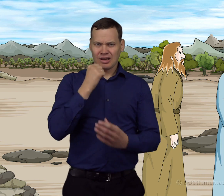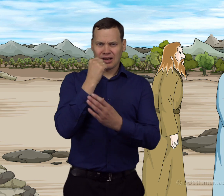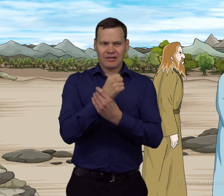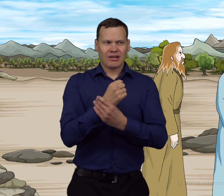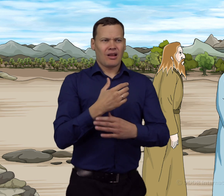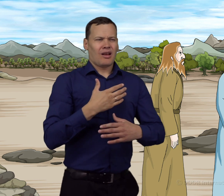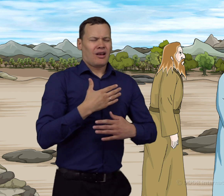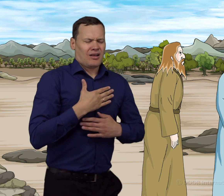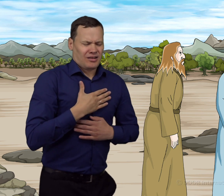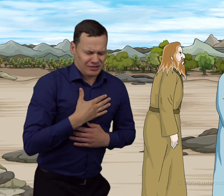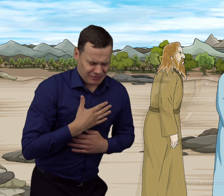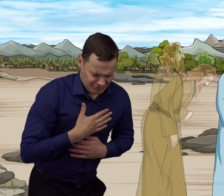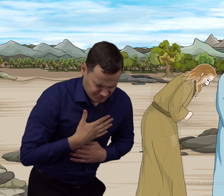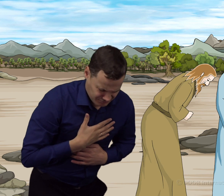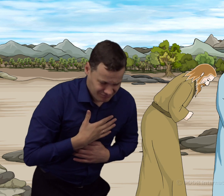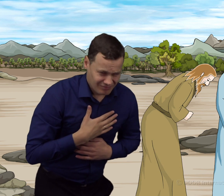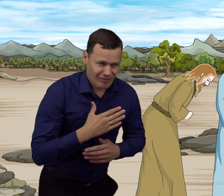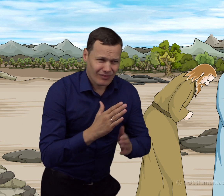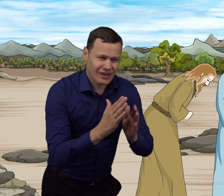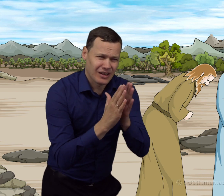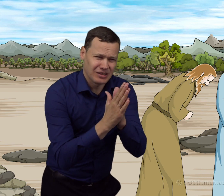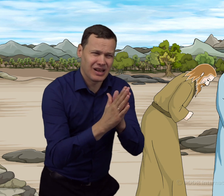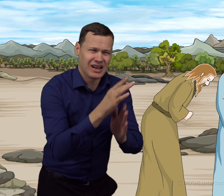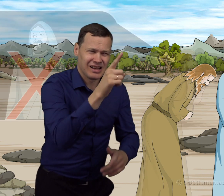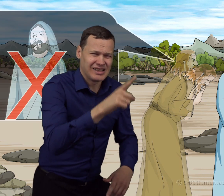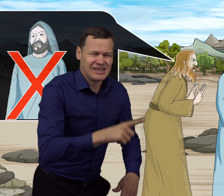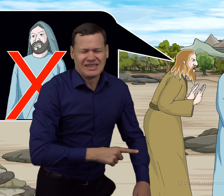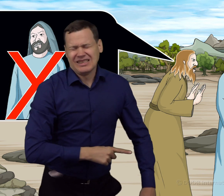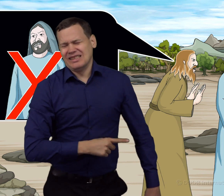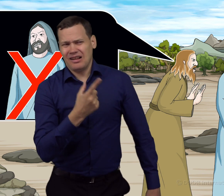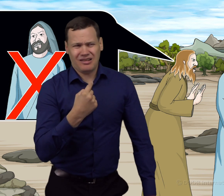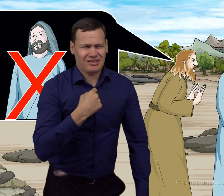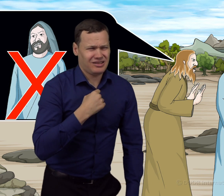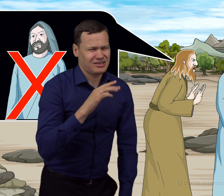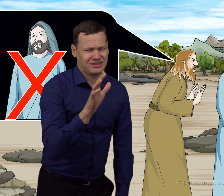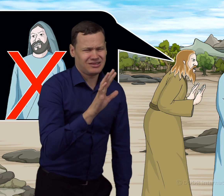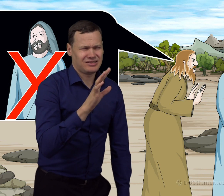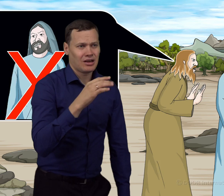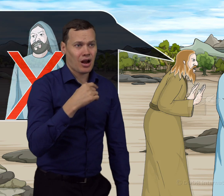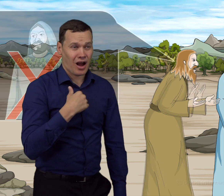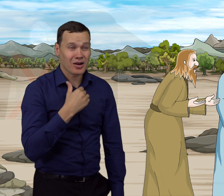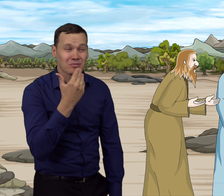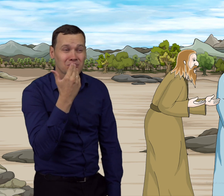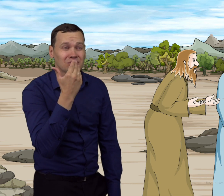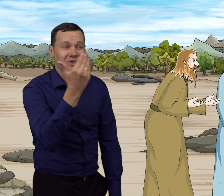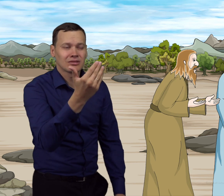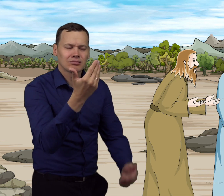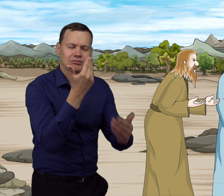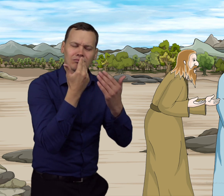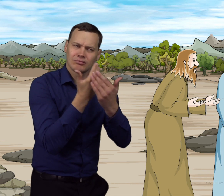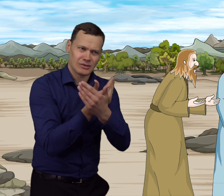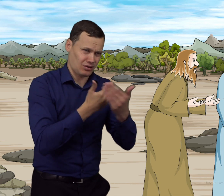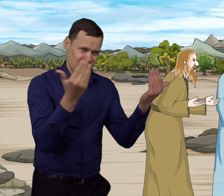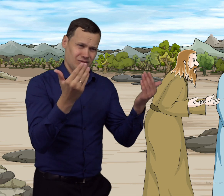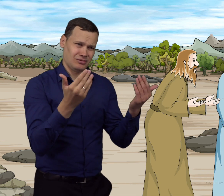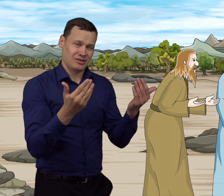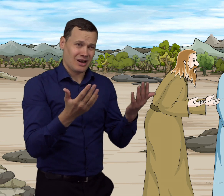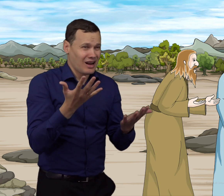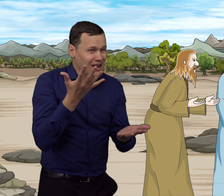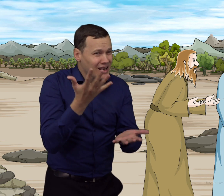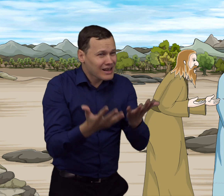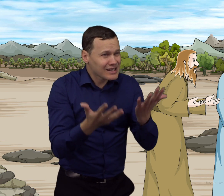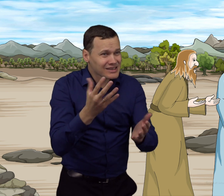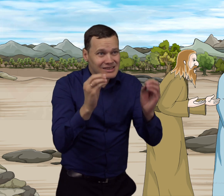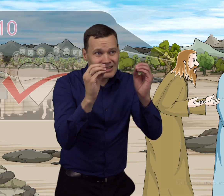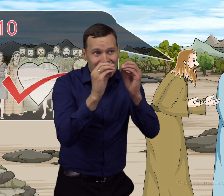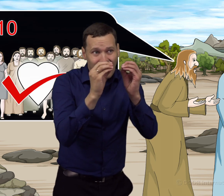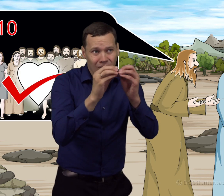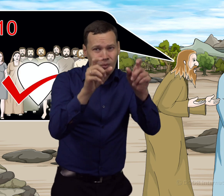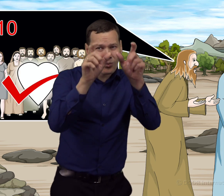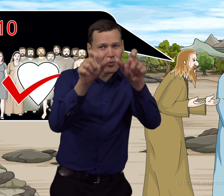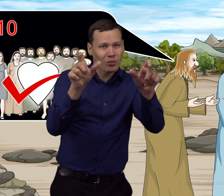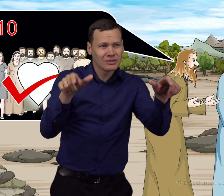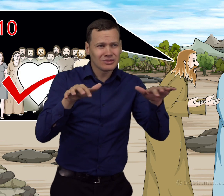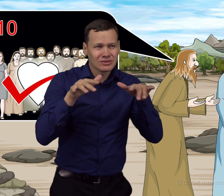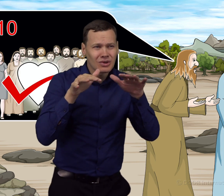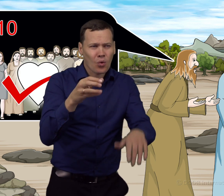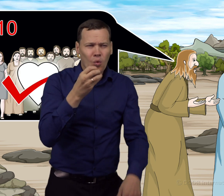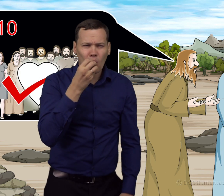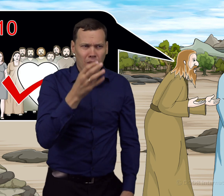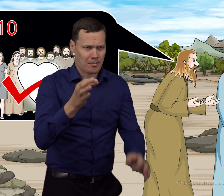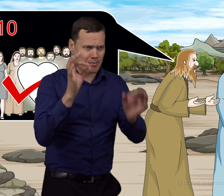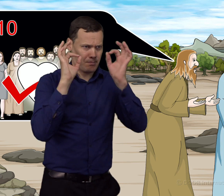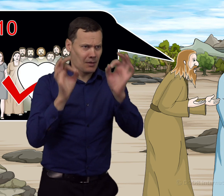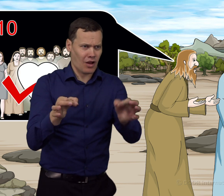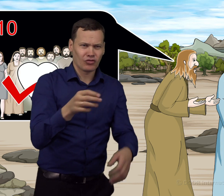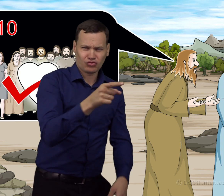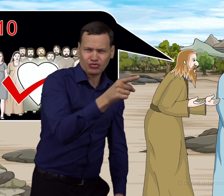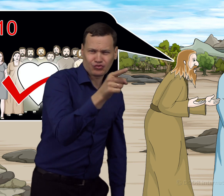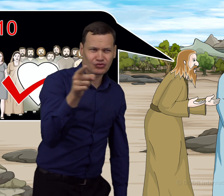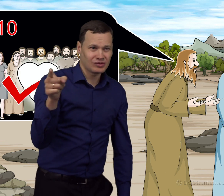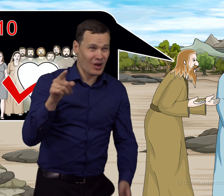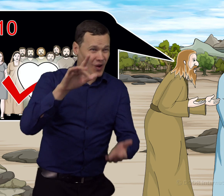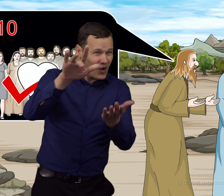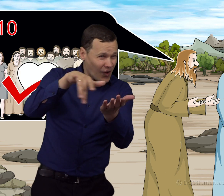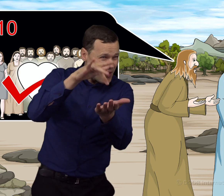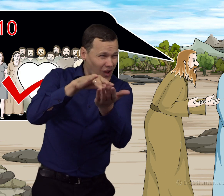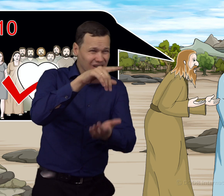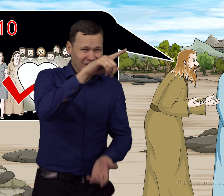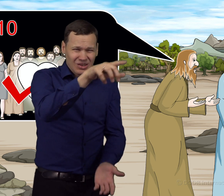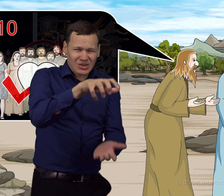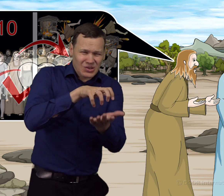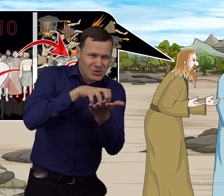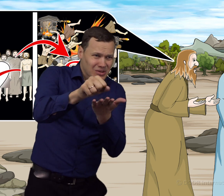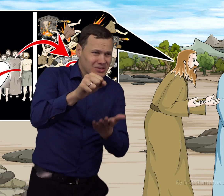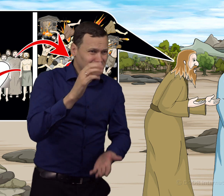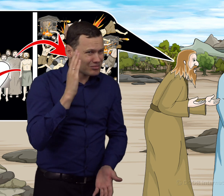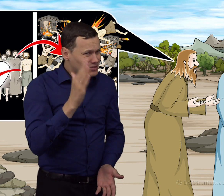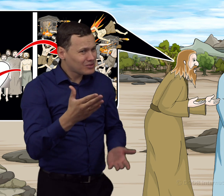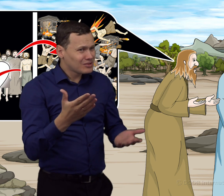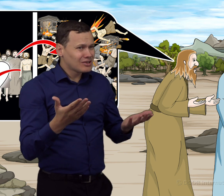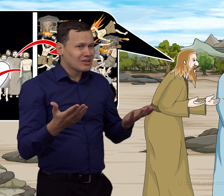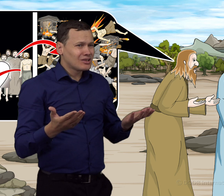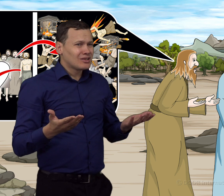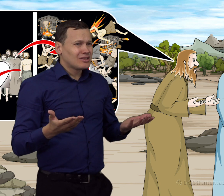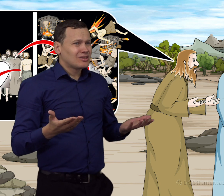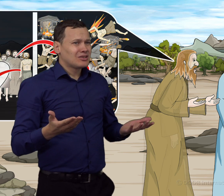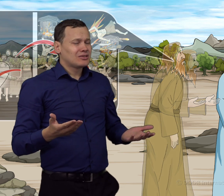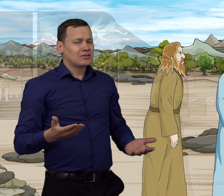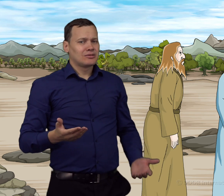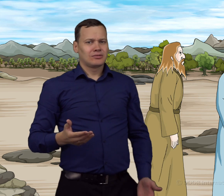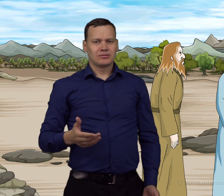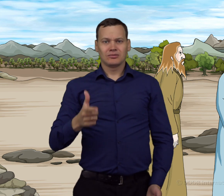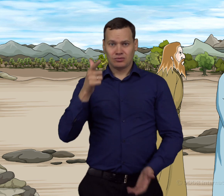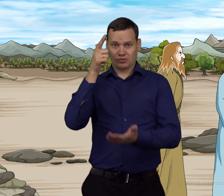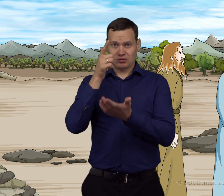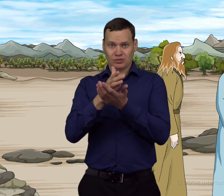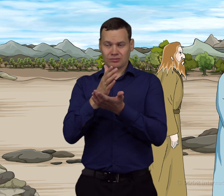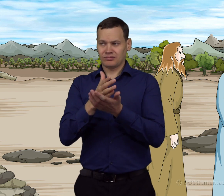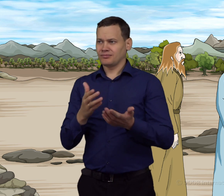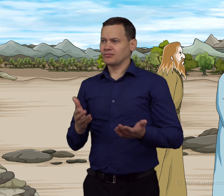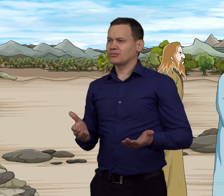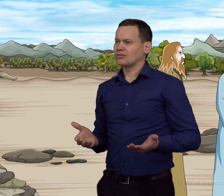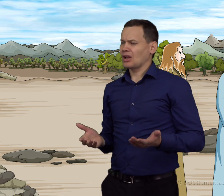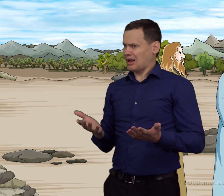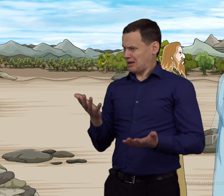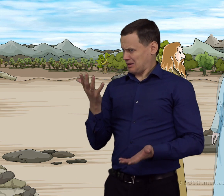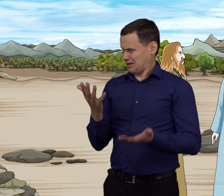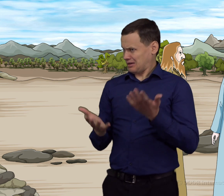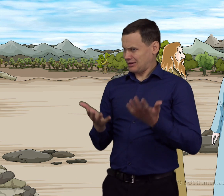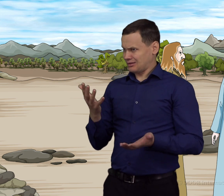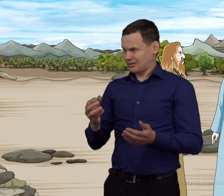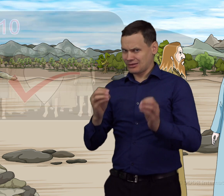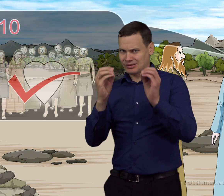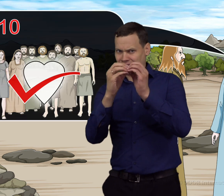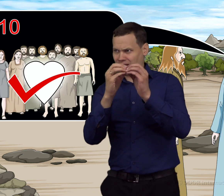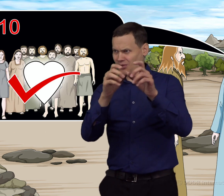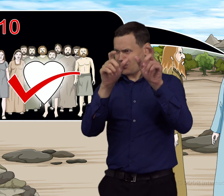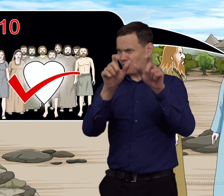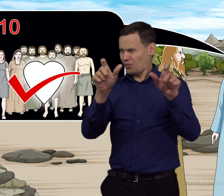Finally, Abraham said, “May the Lord not be angry, but let me speak once more. Suppose ten are found there?”